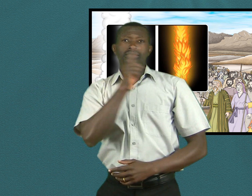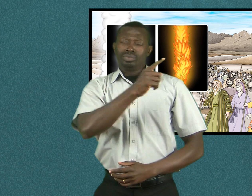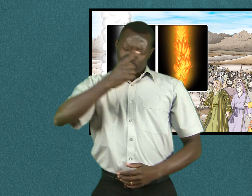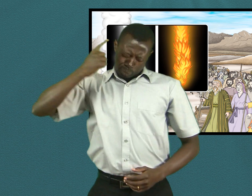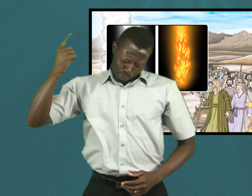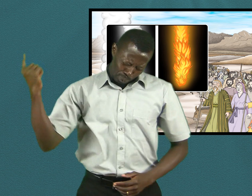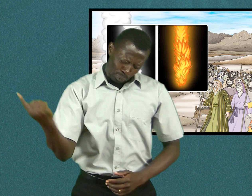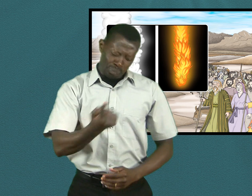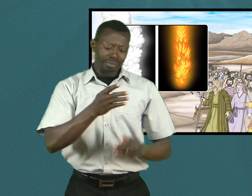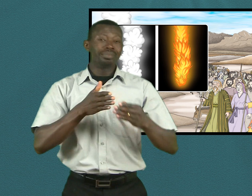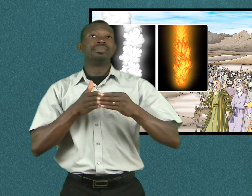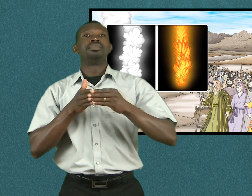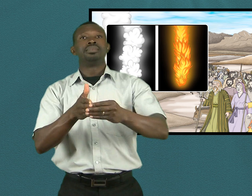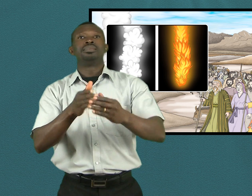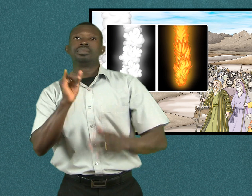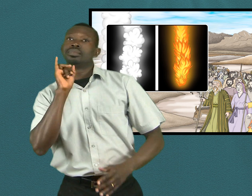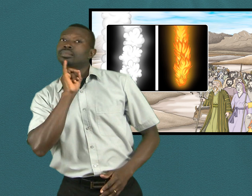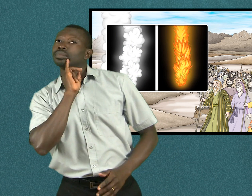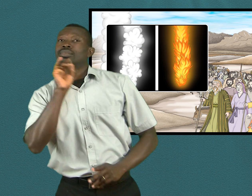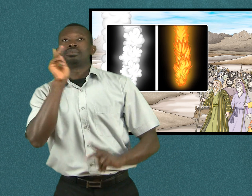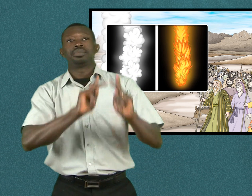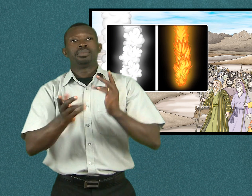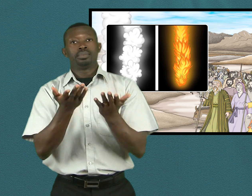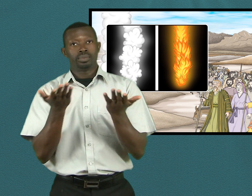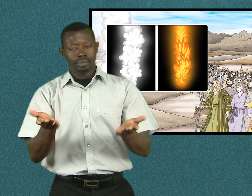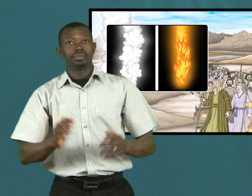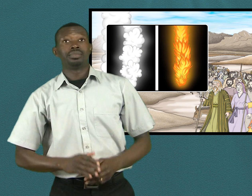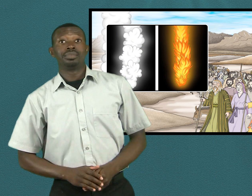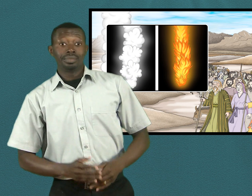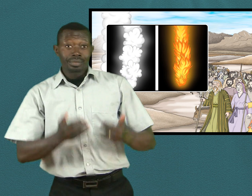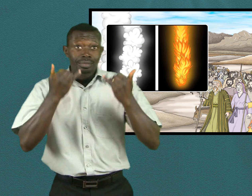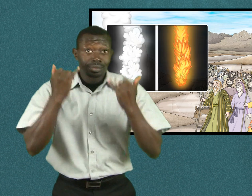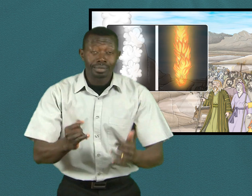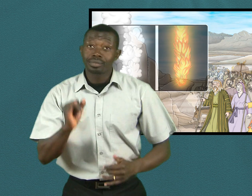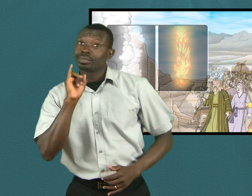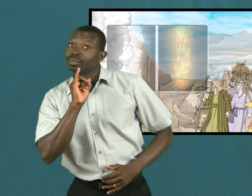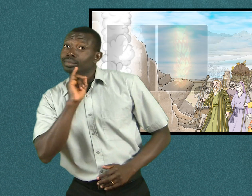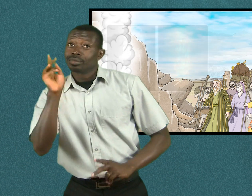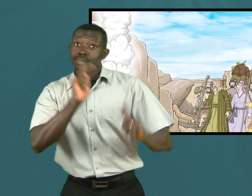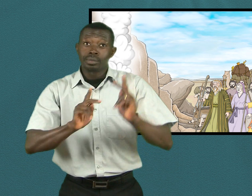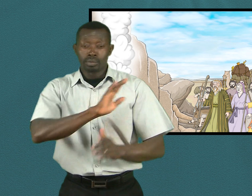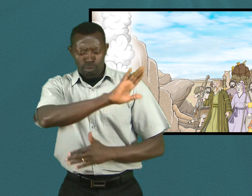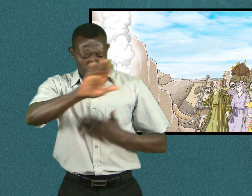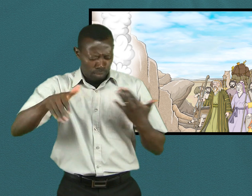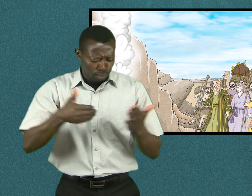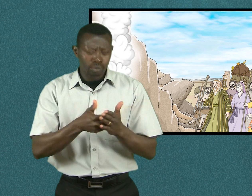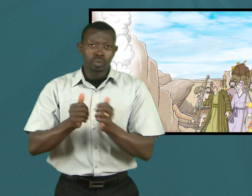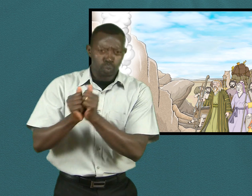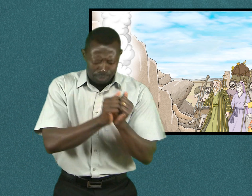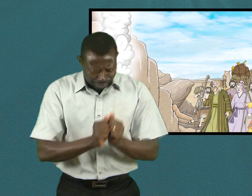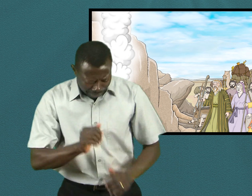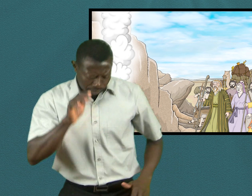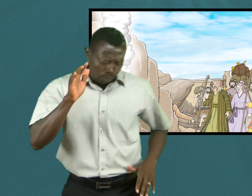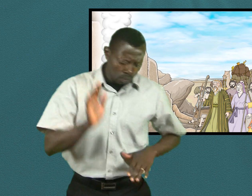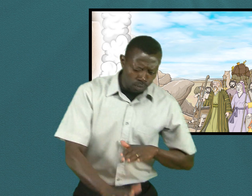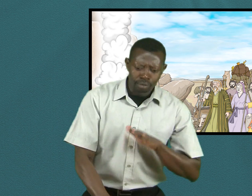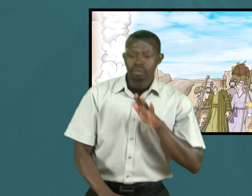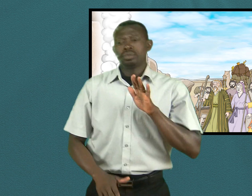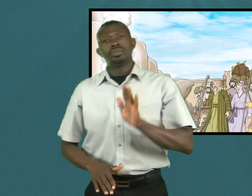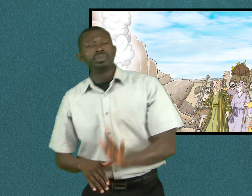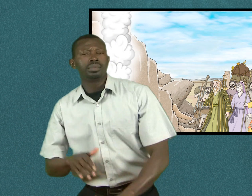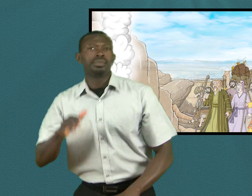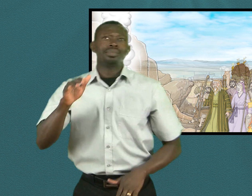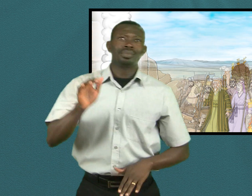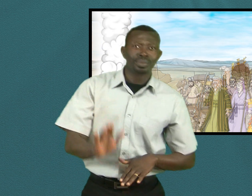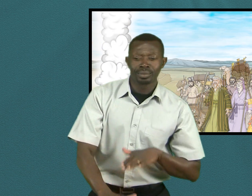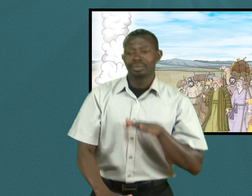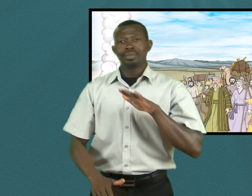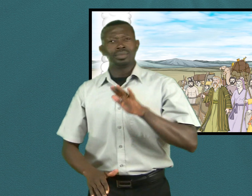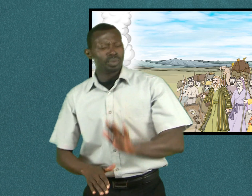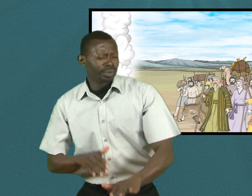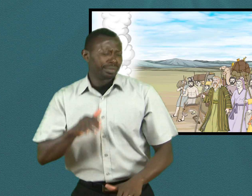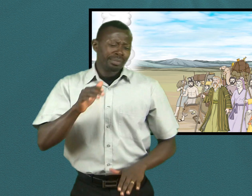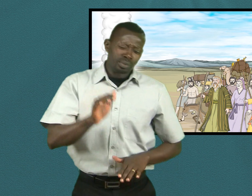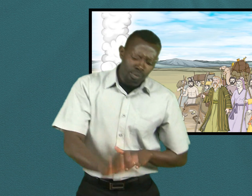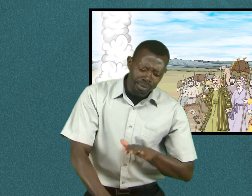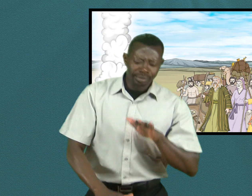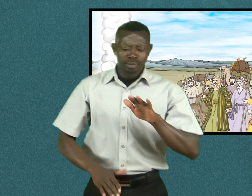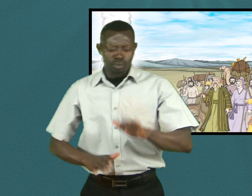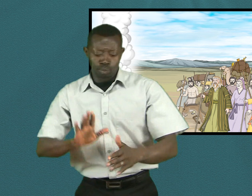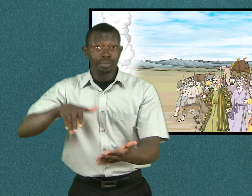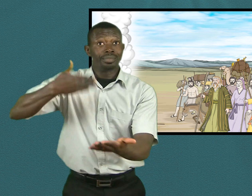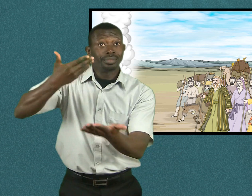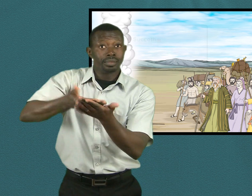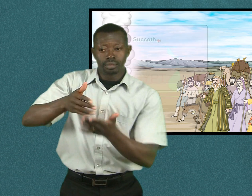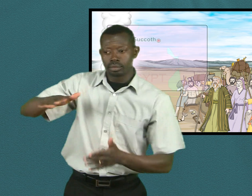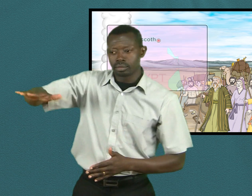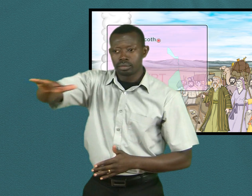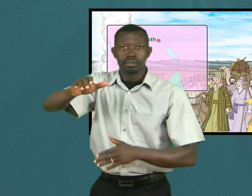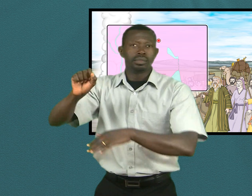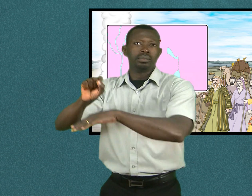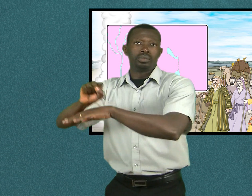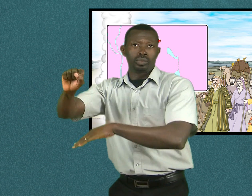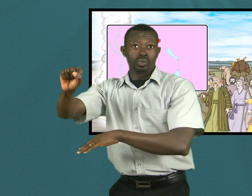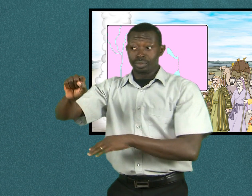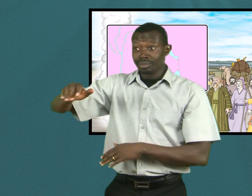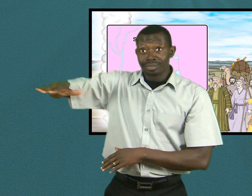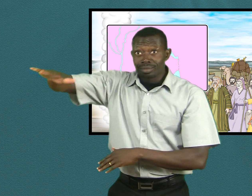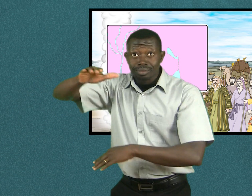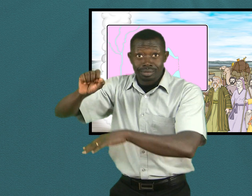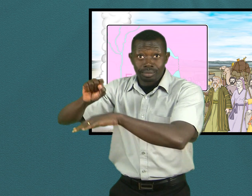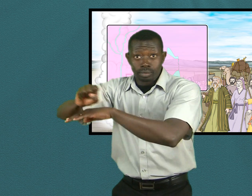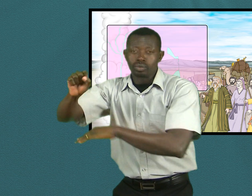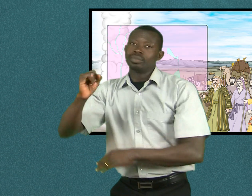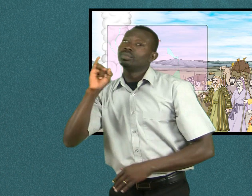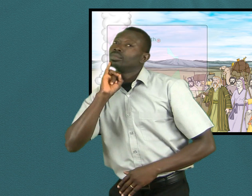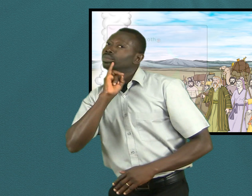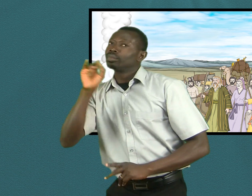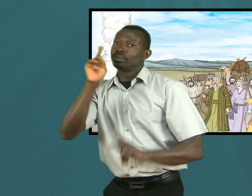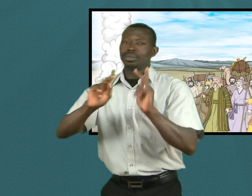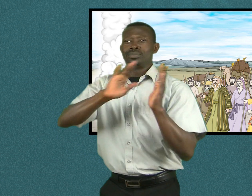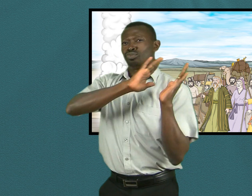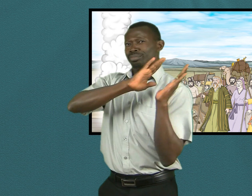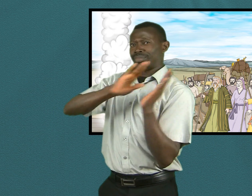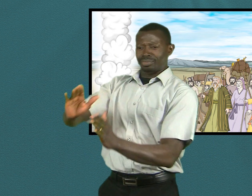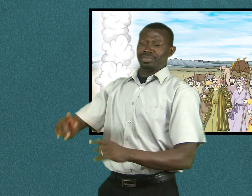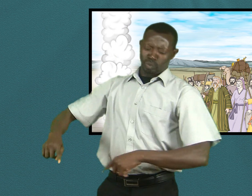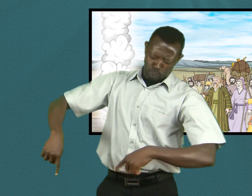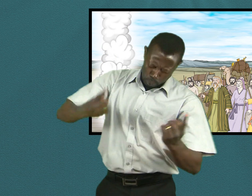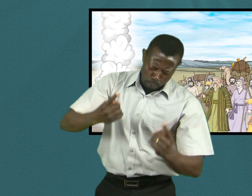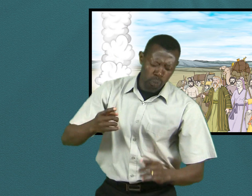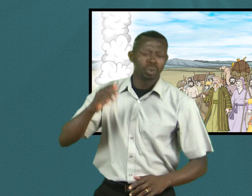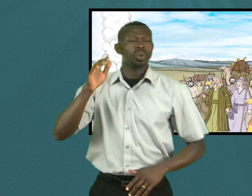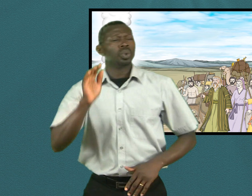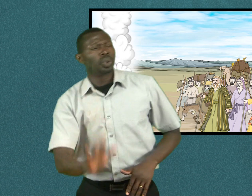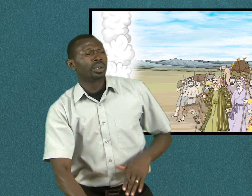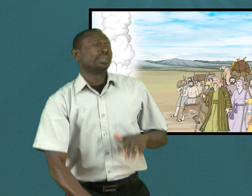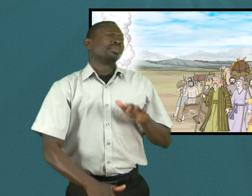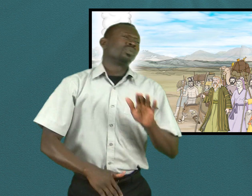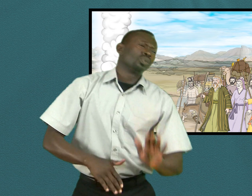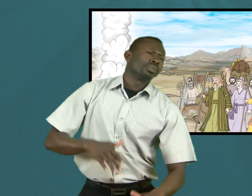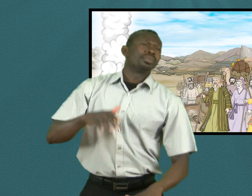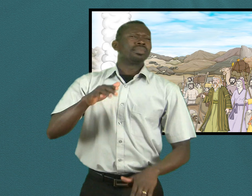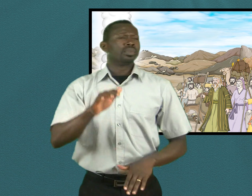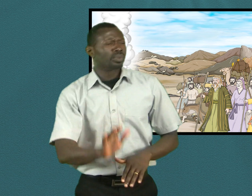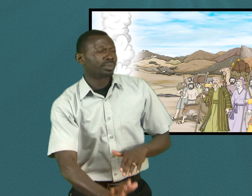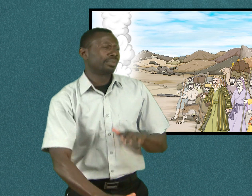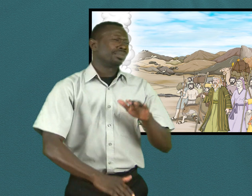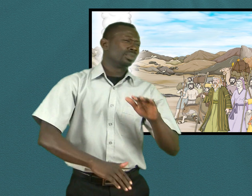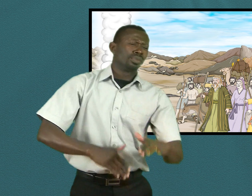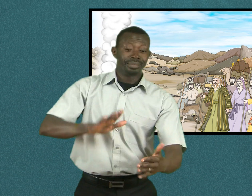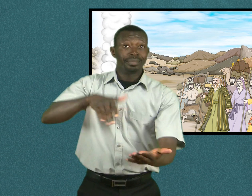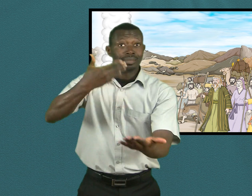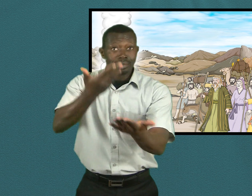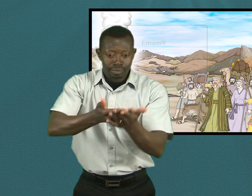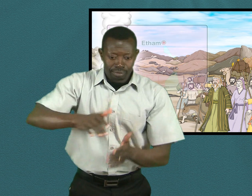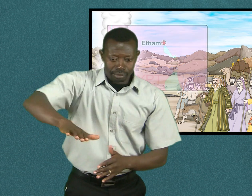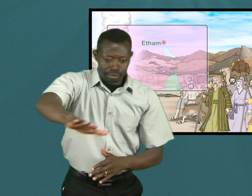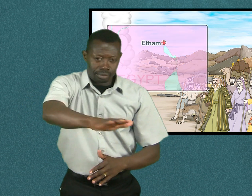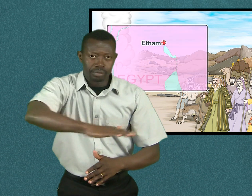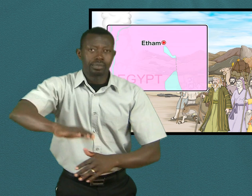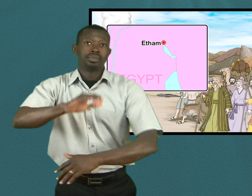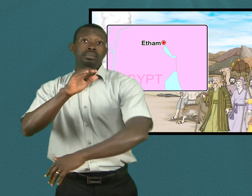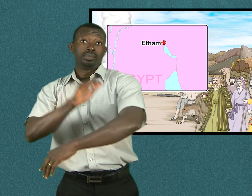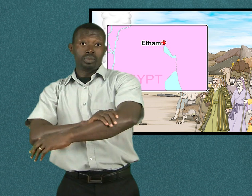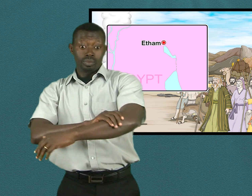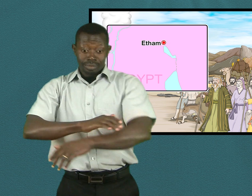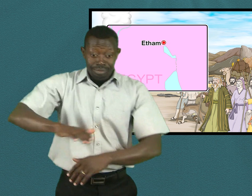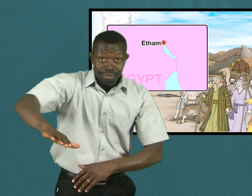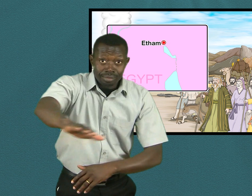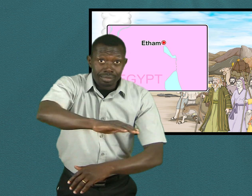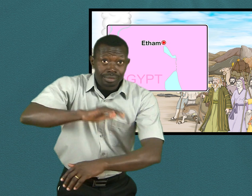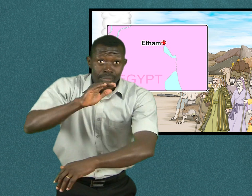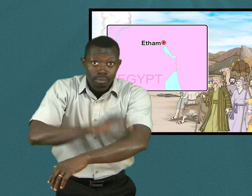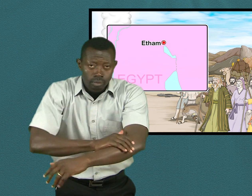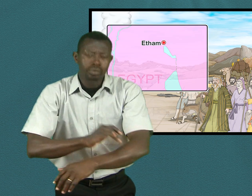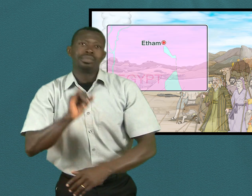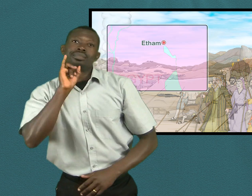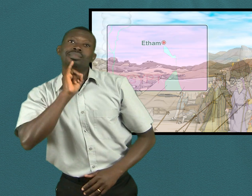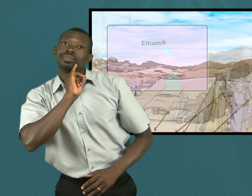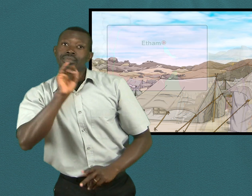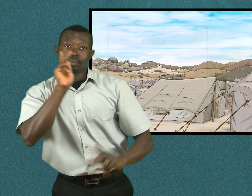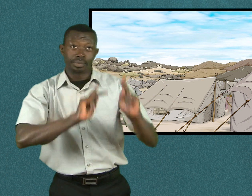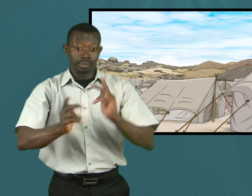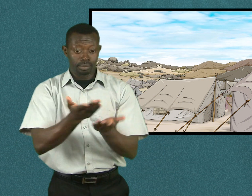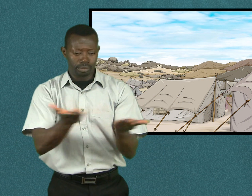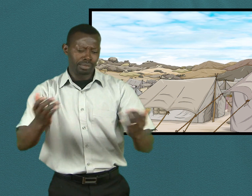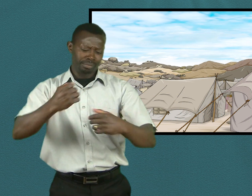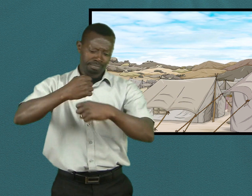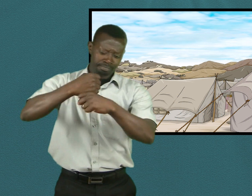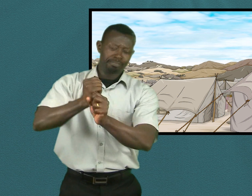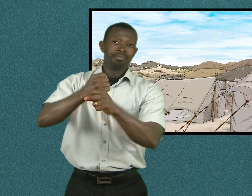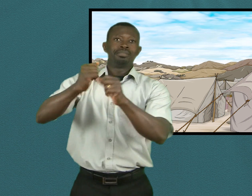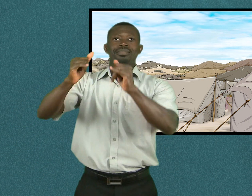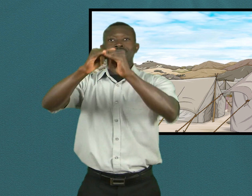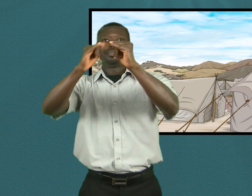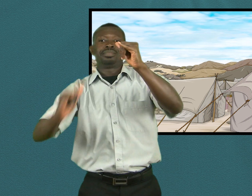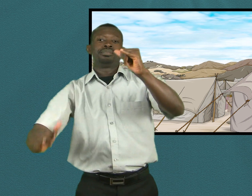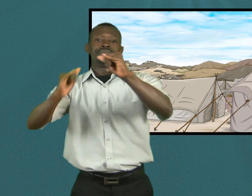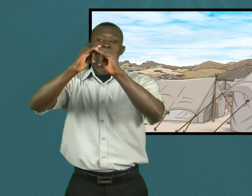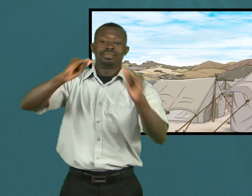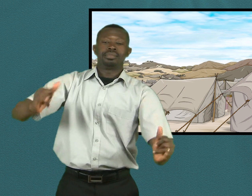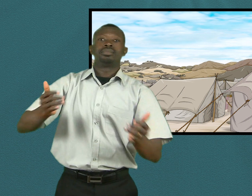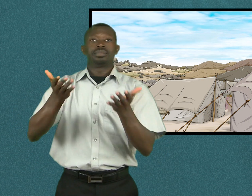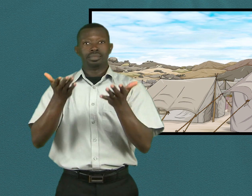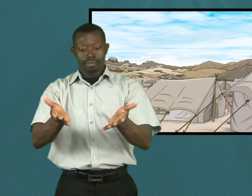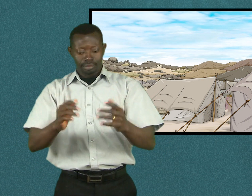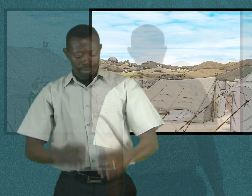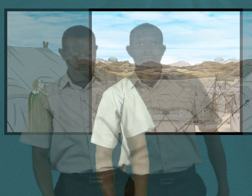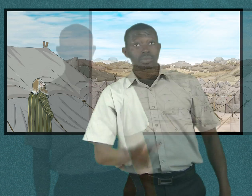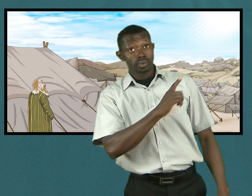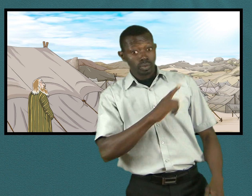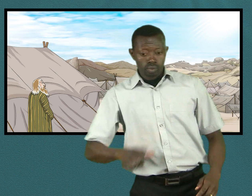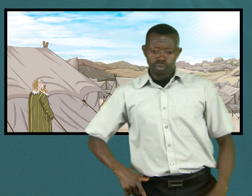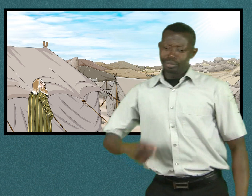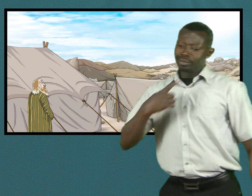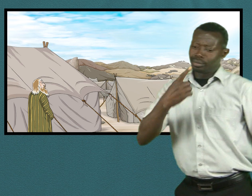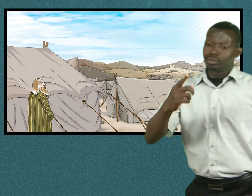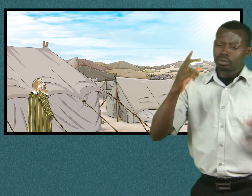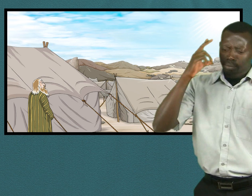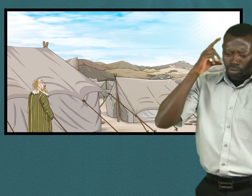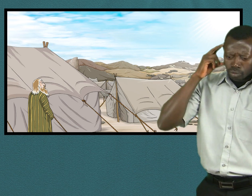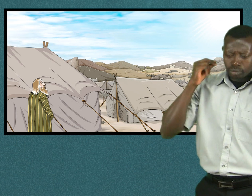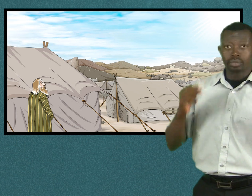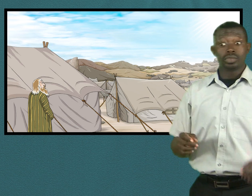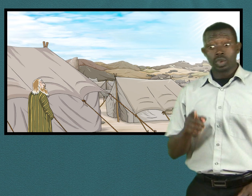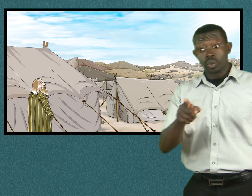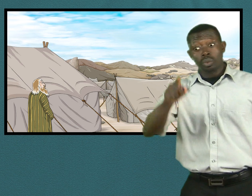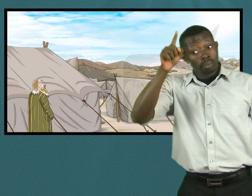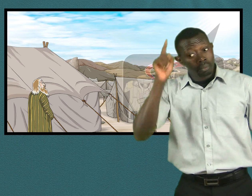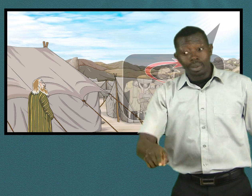Neither the pillar of cloud by day nor the pillar of fire by night left its place before the people.